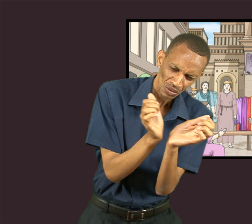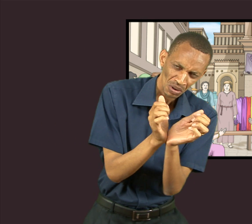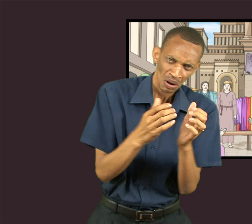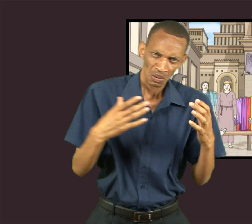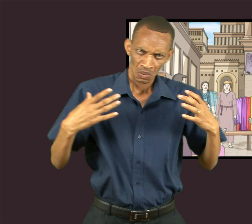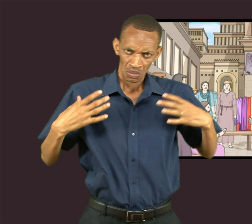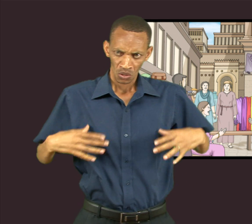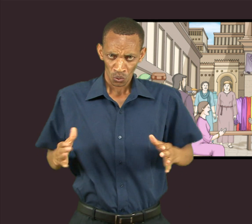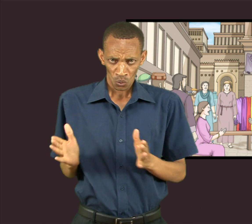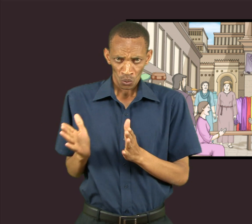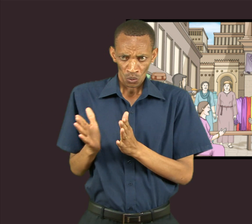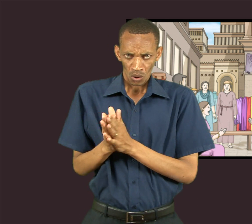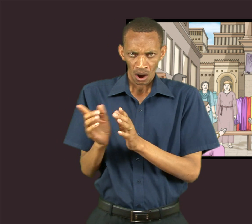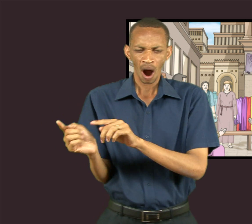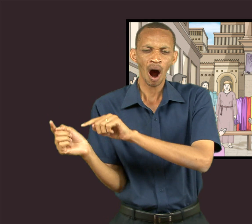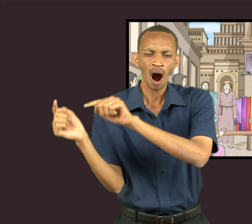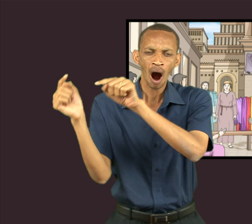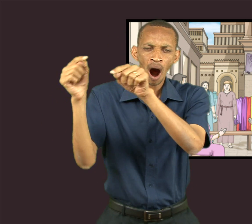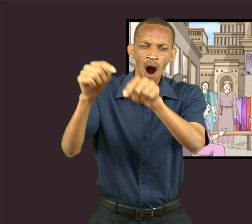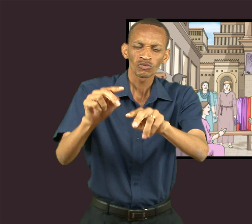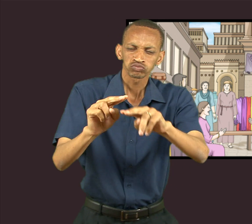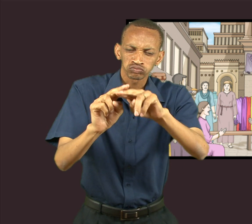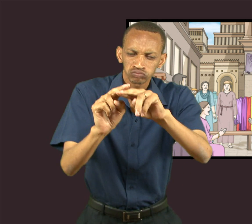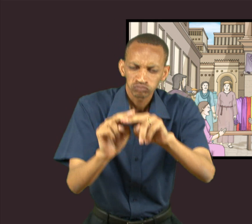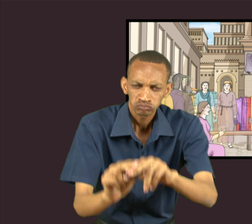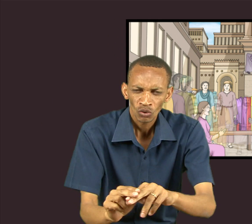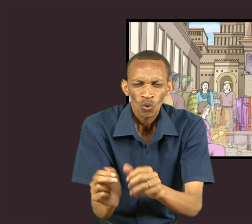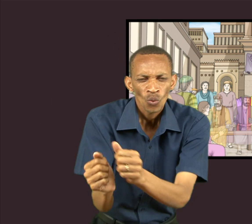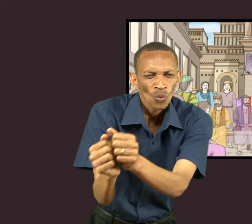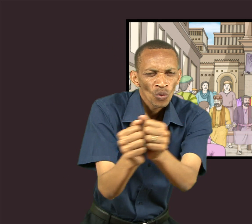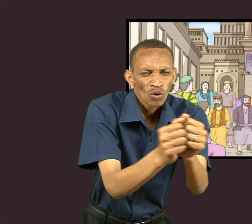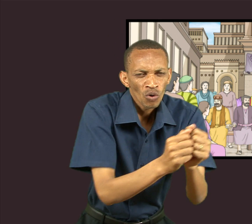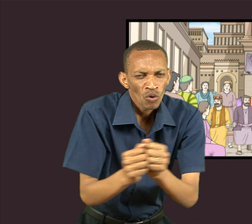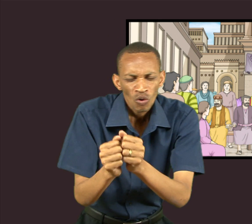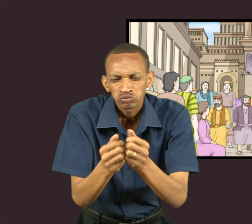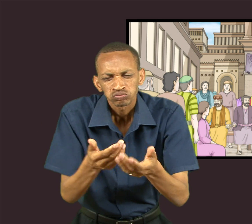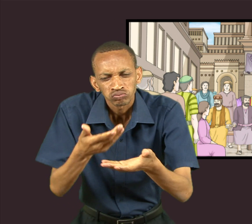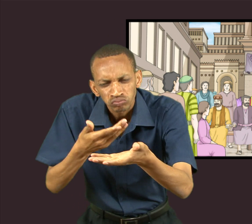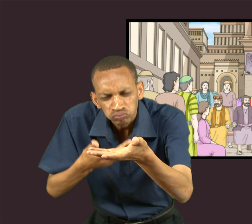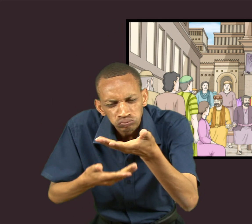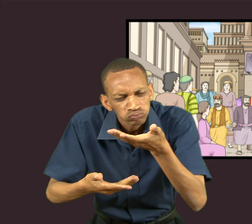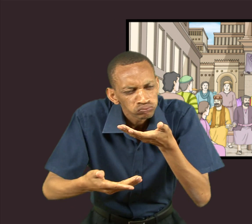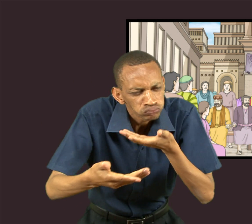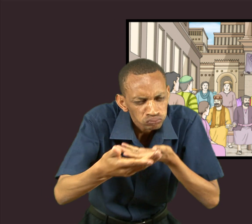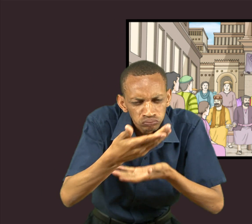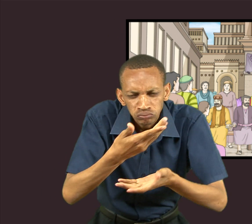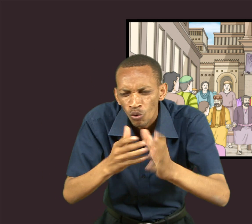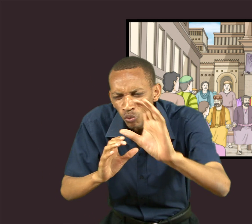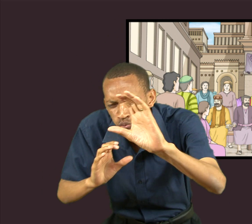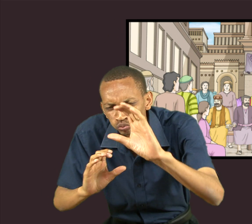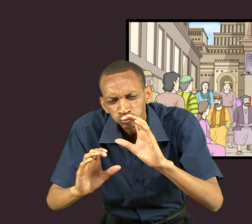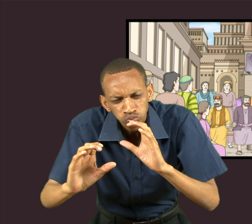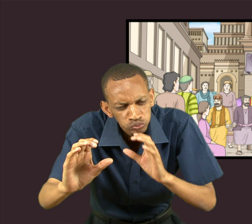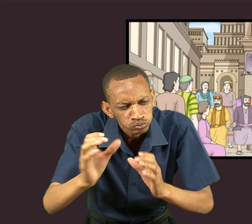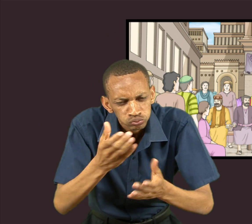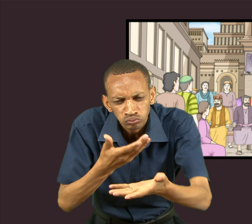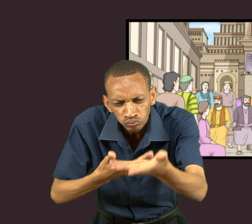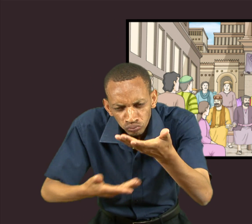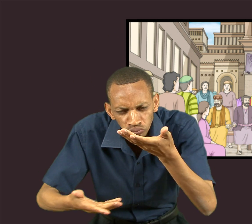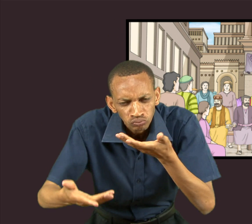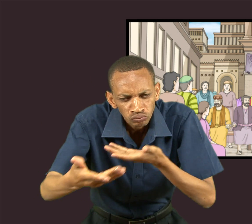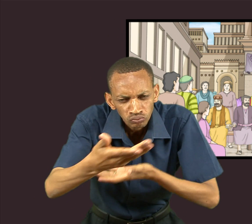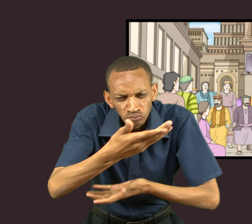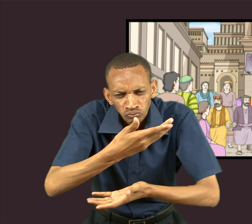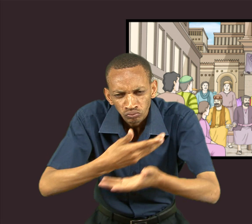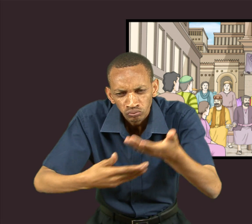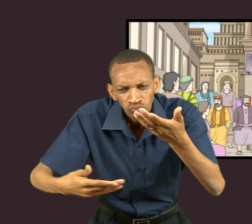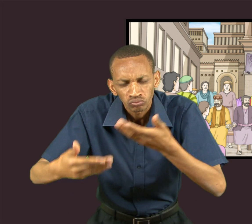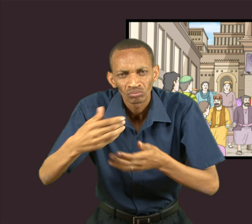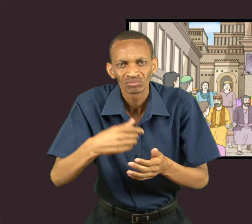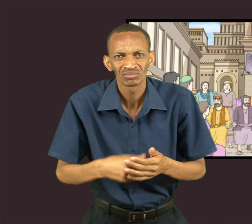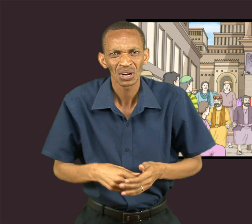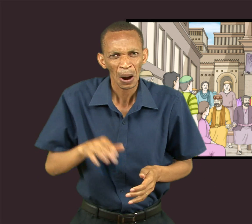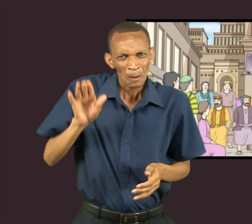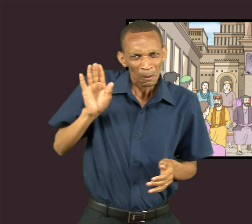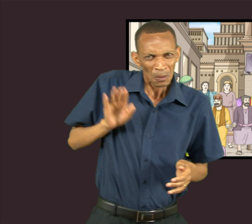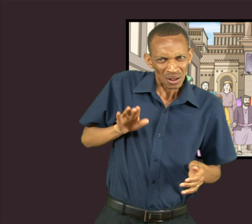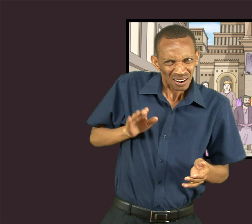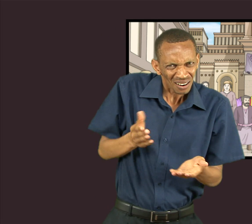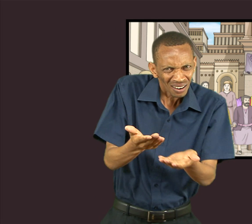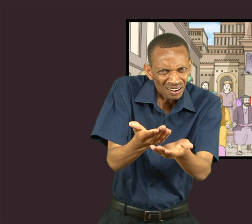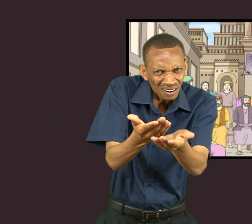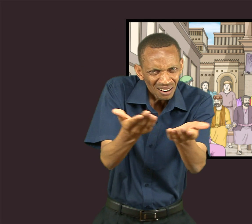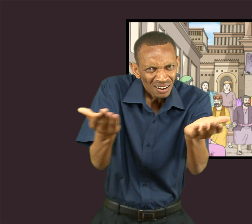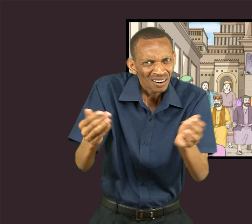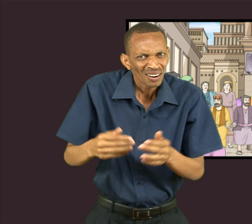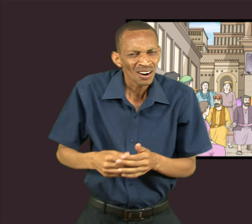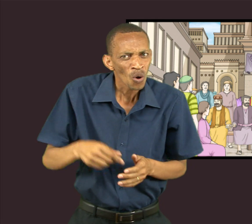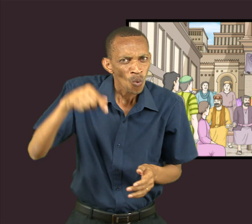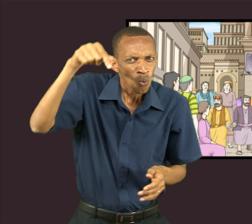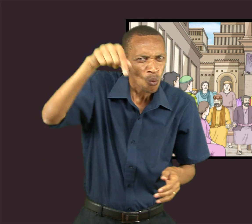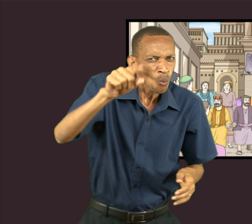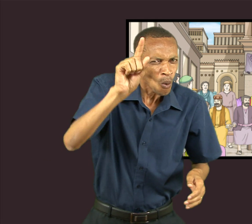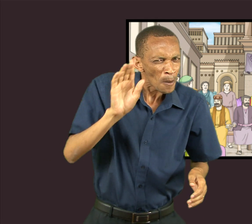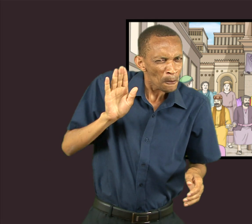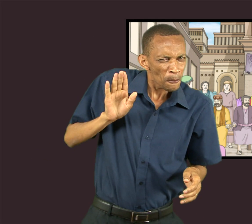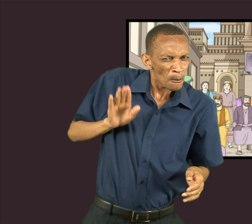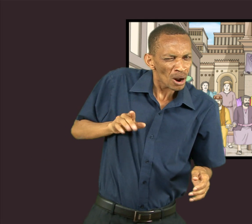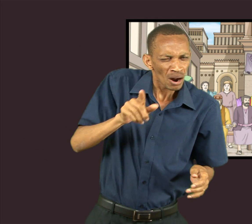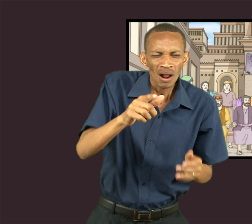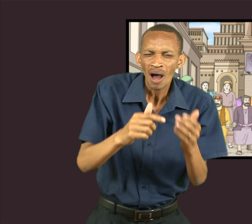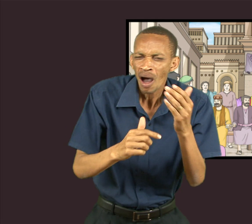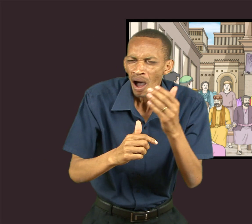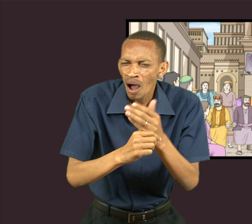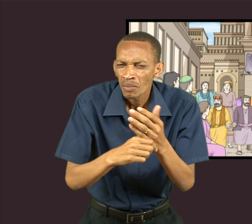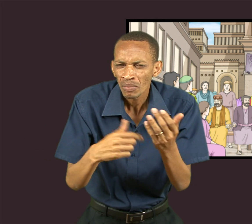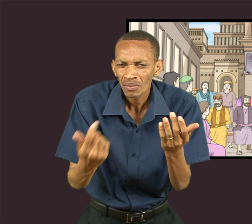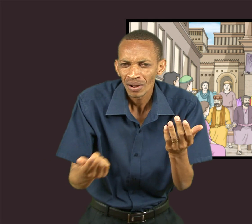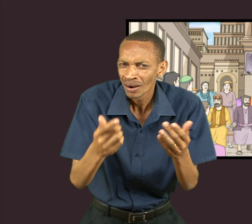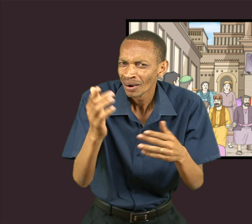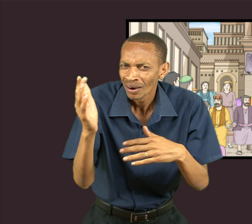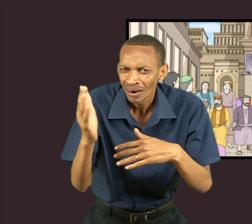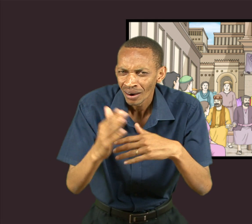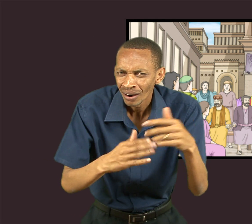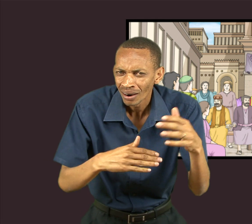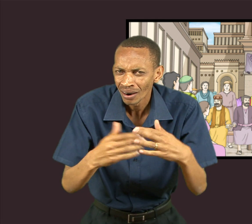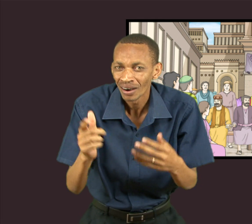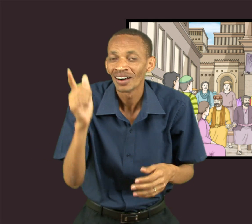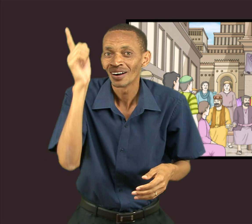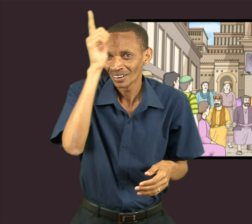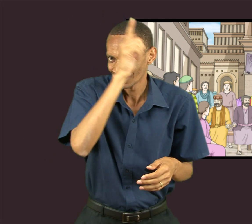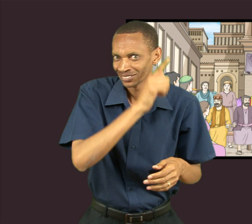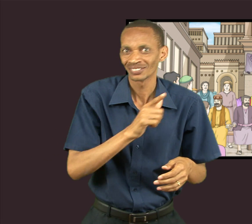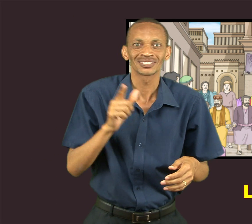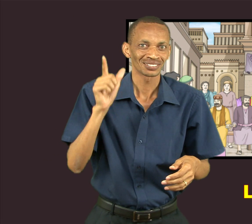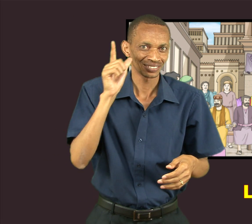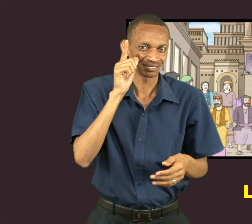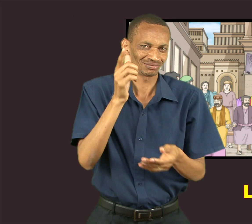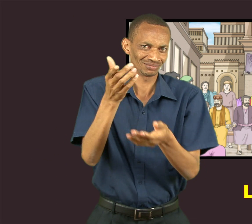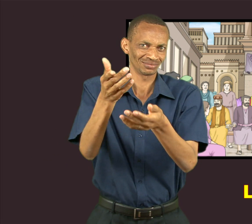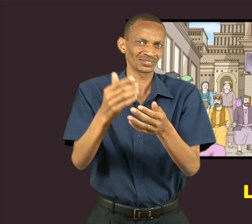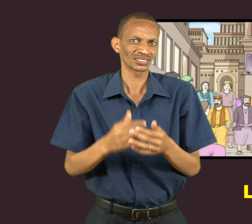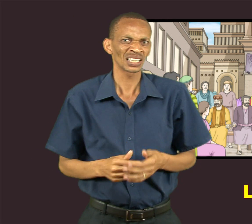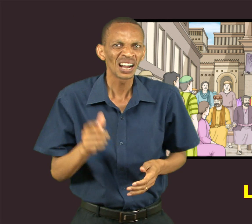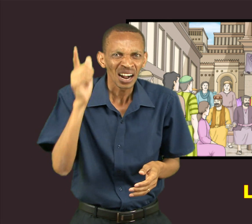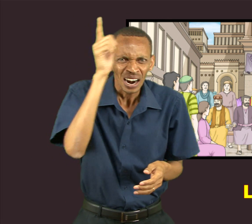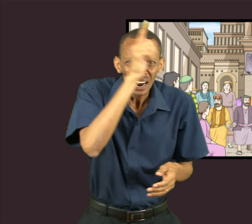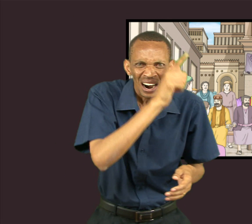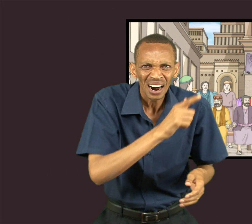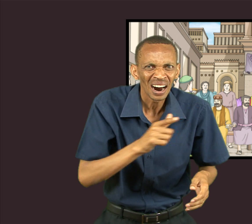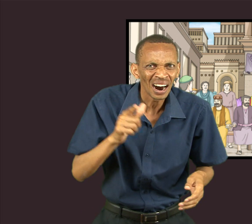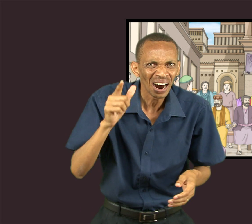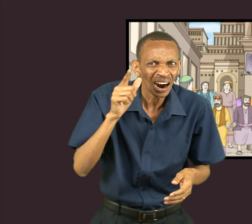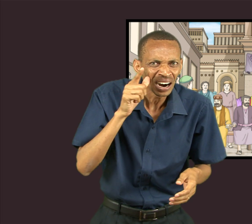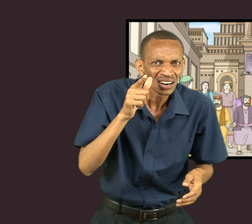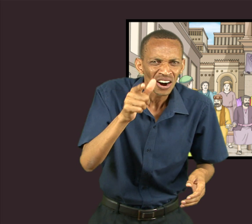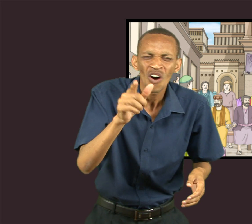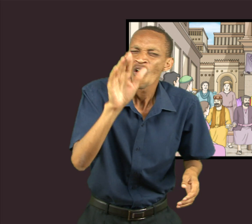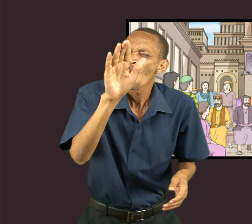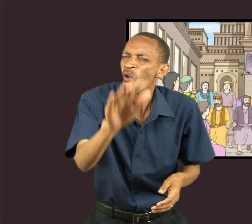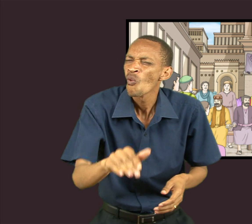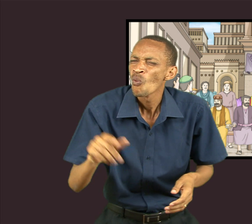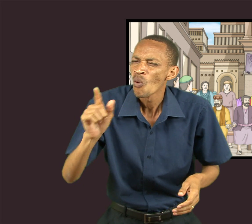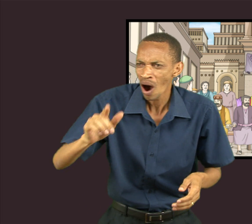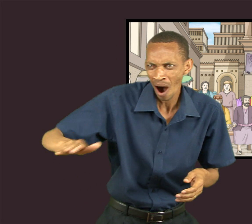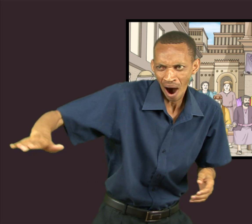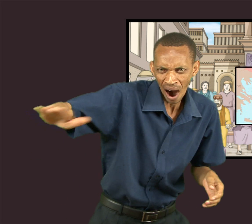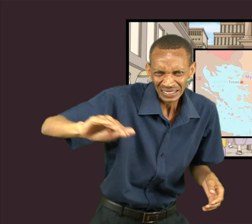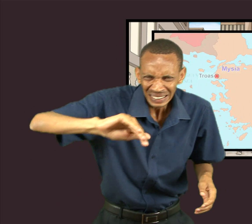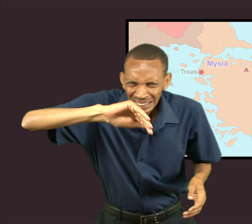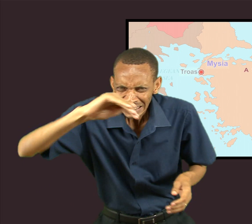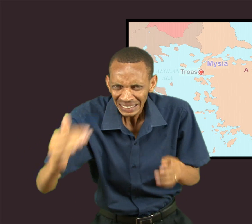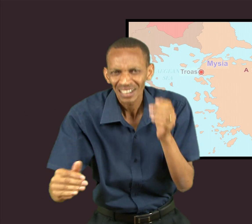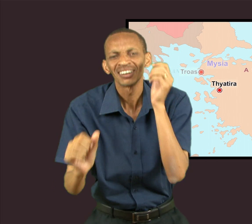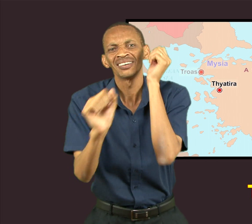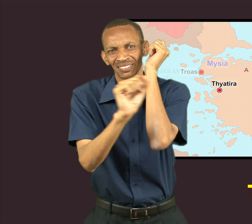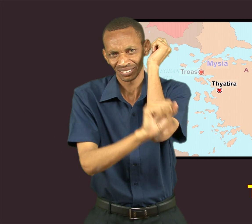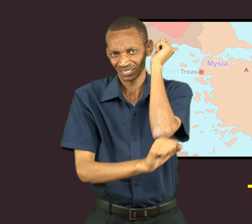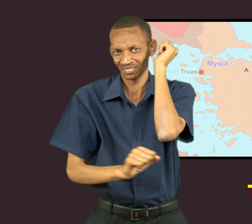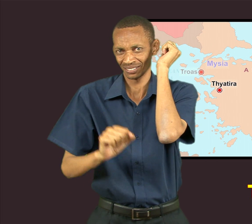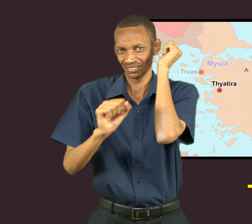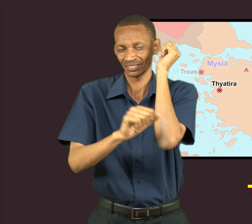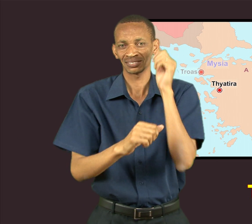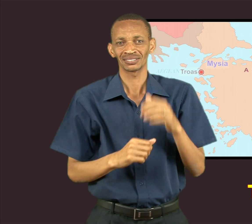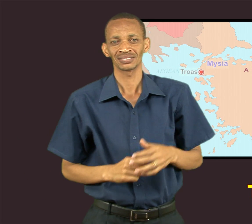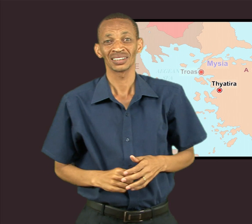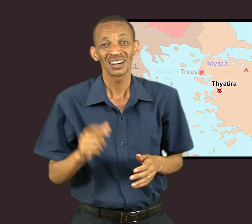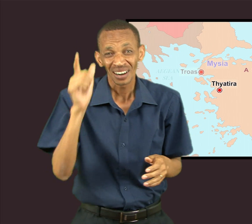After sitting down, we spoke to the women who had gathered there.